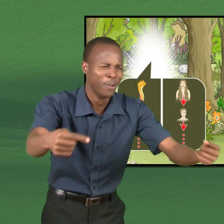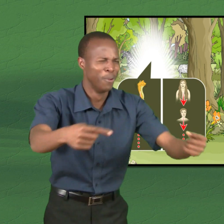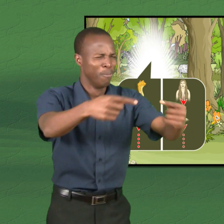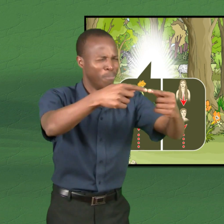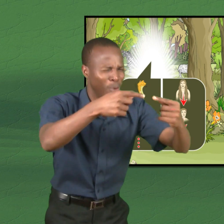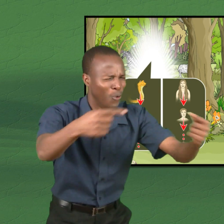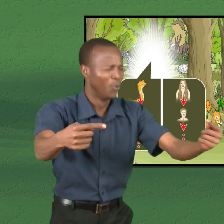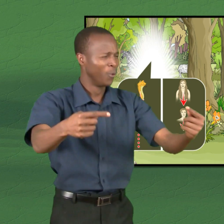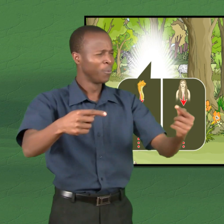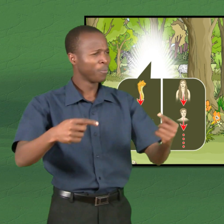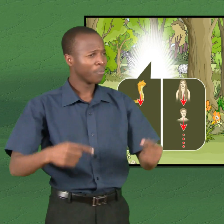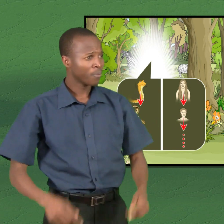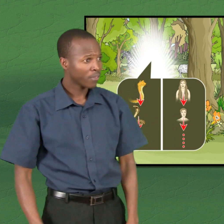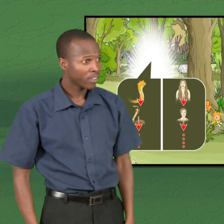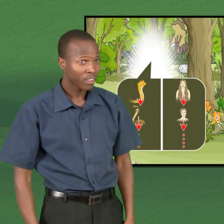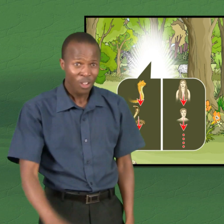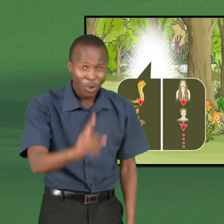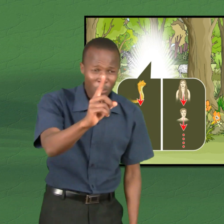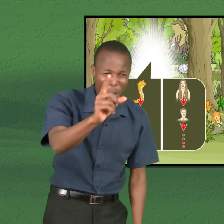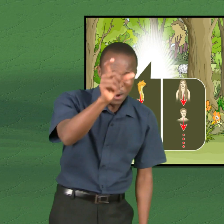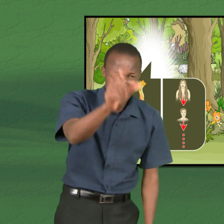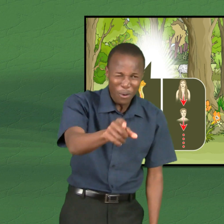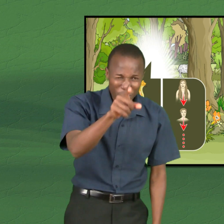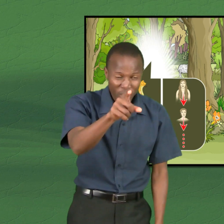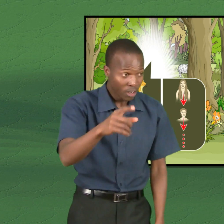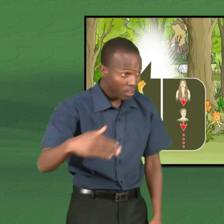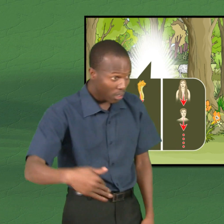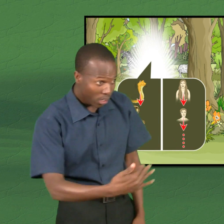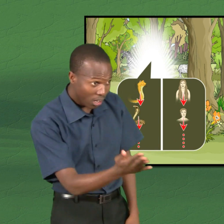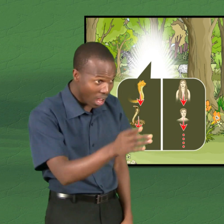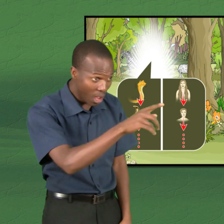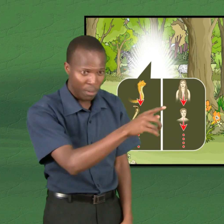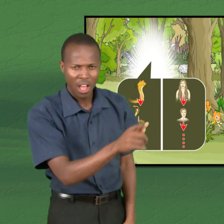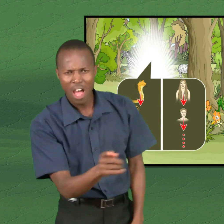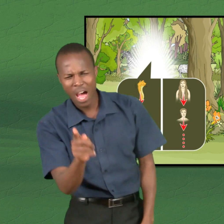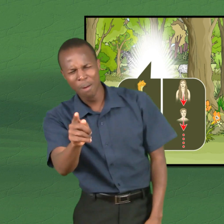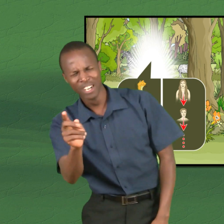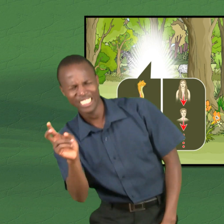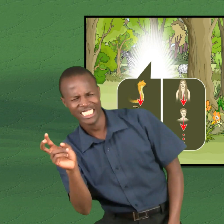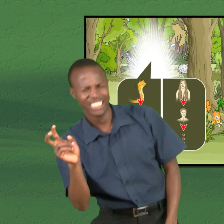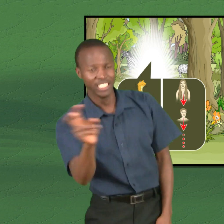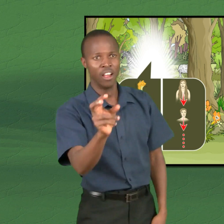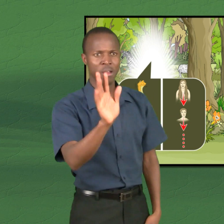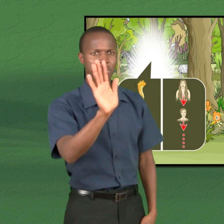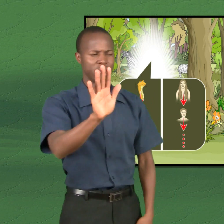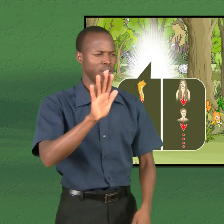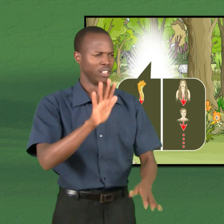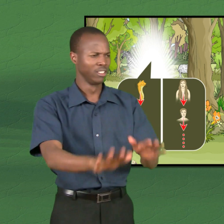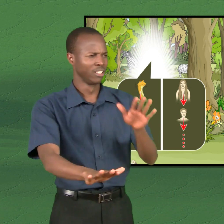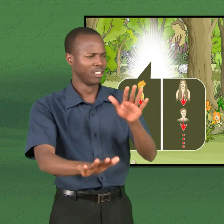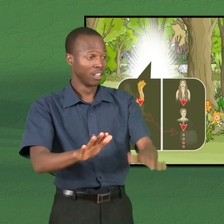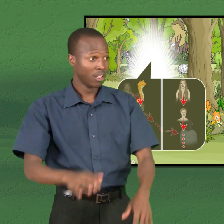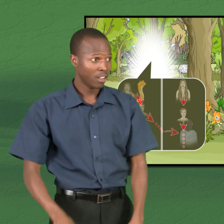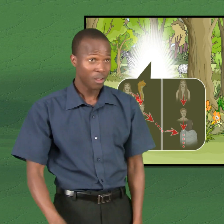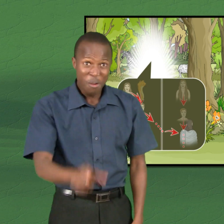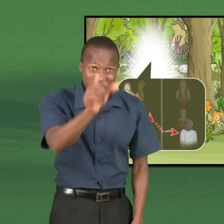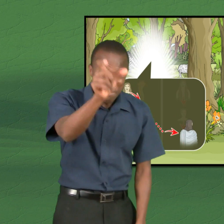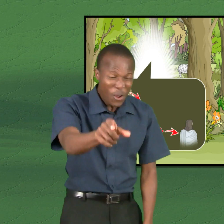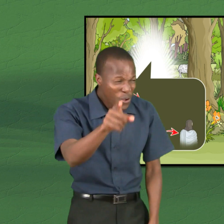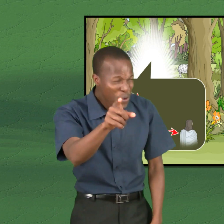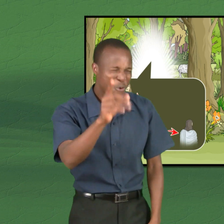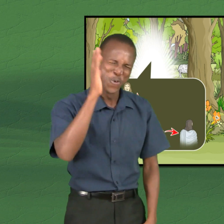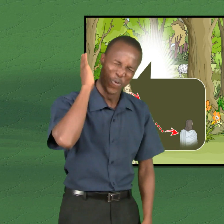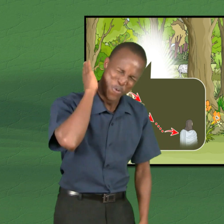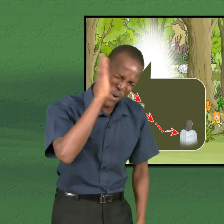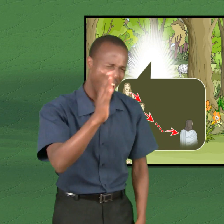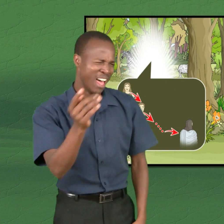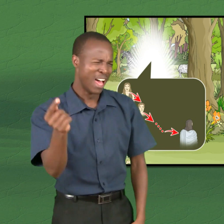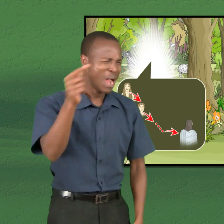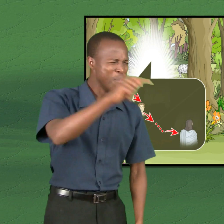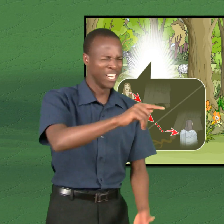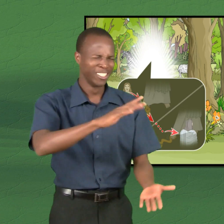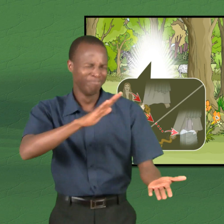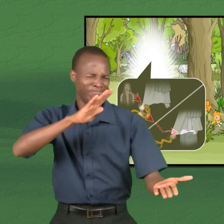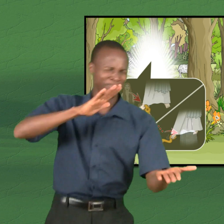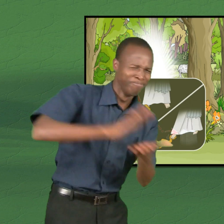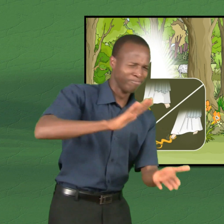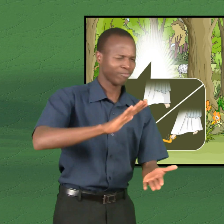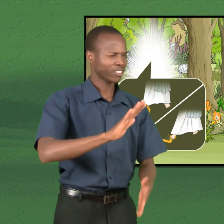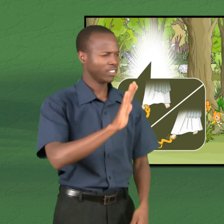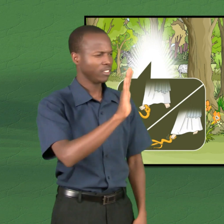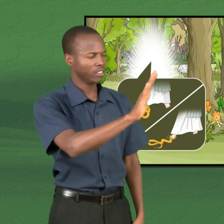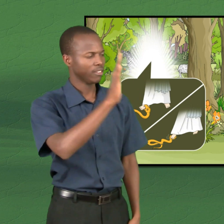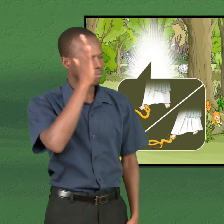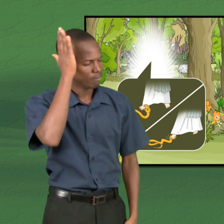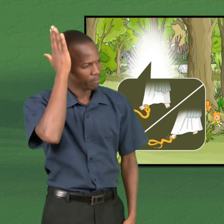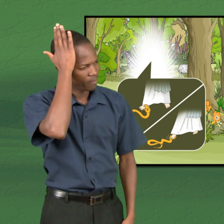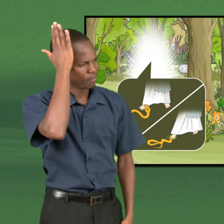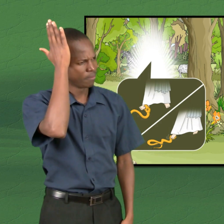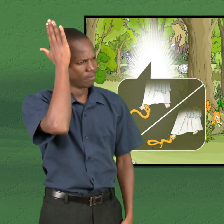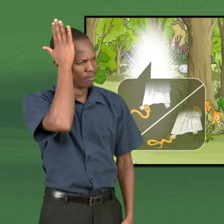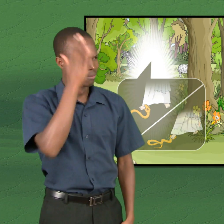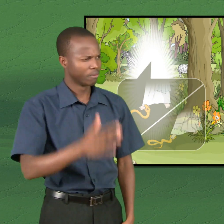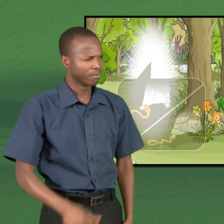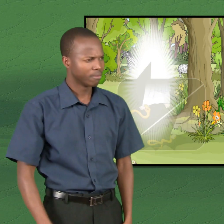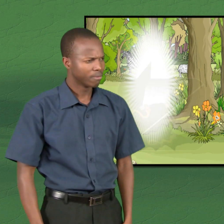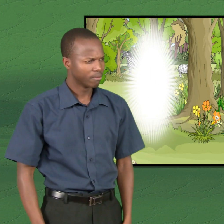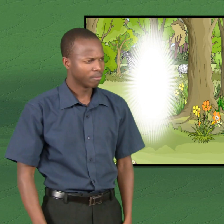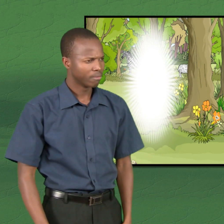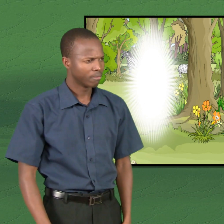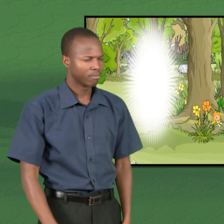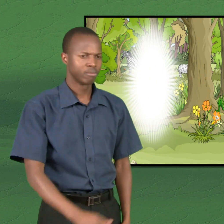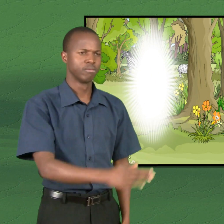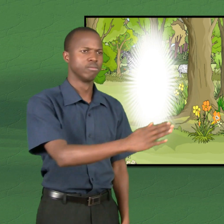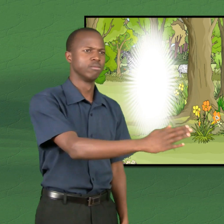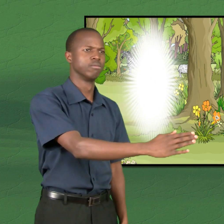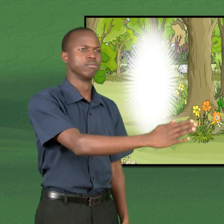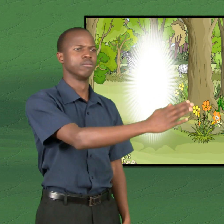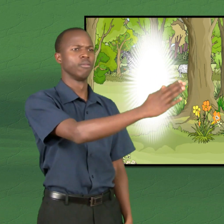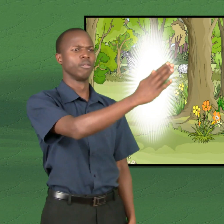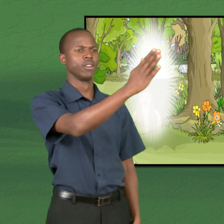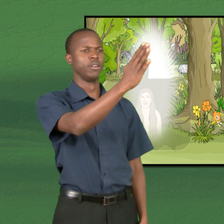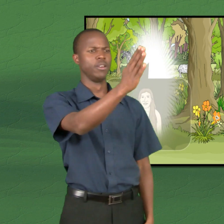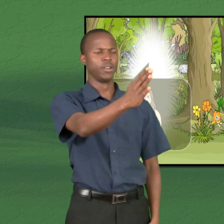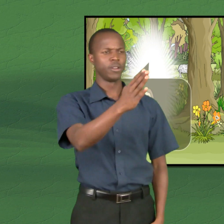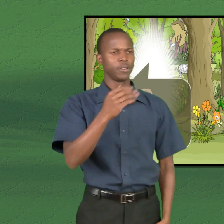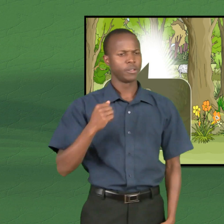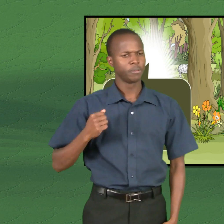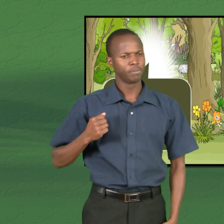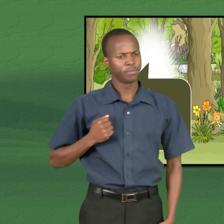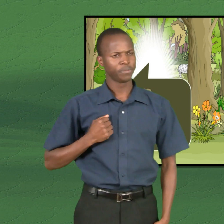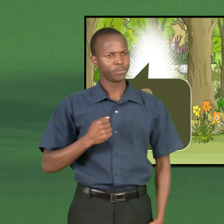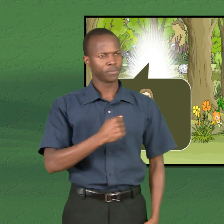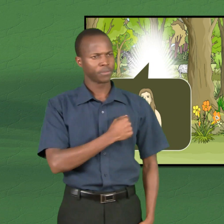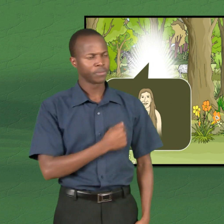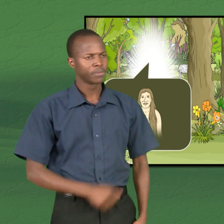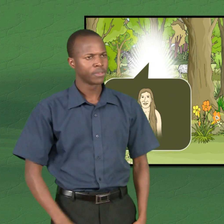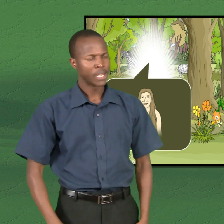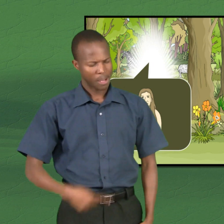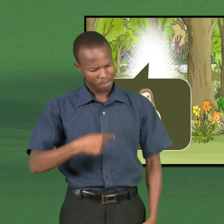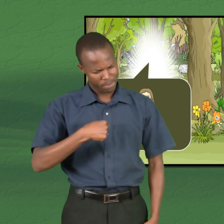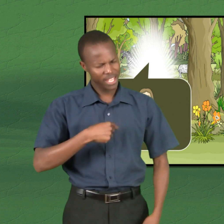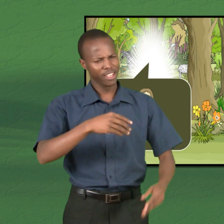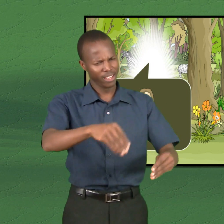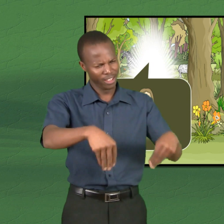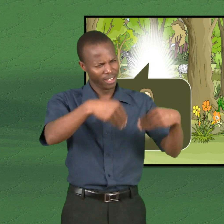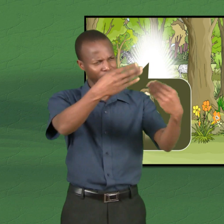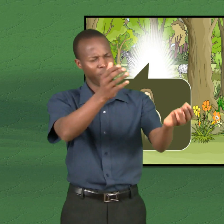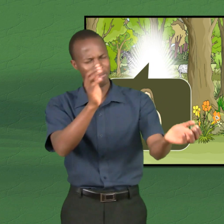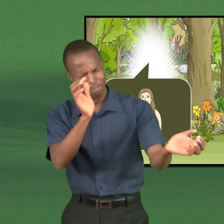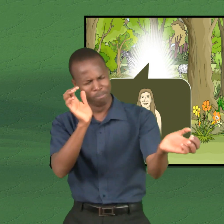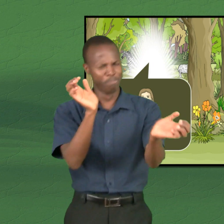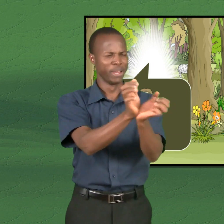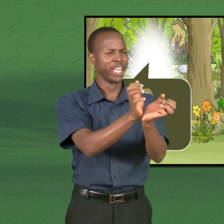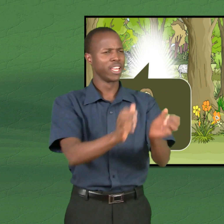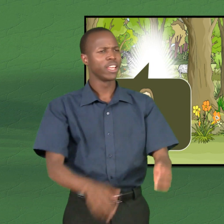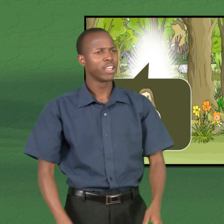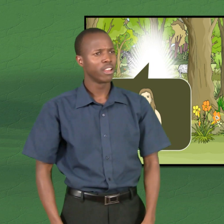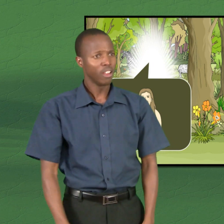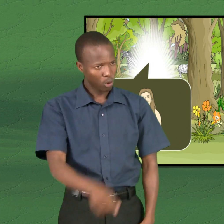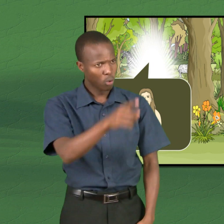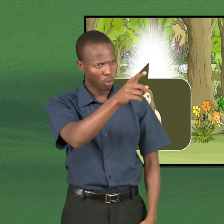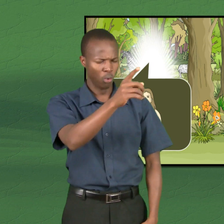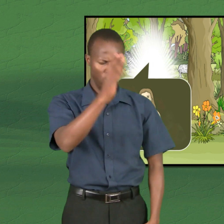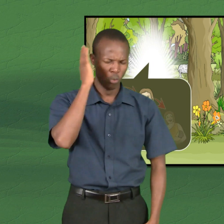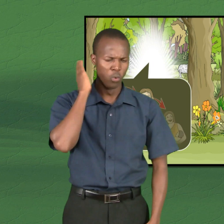He will crush your head, and you will strike his heel.”